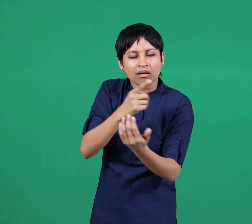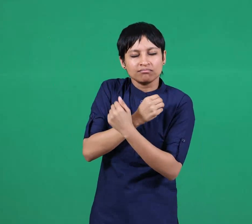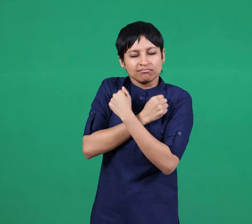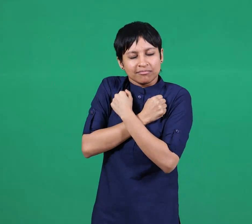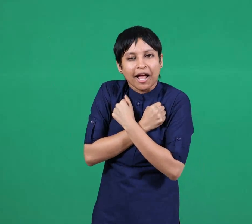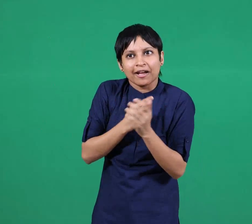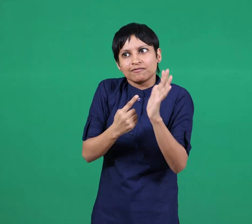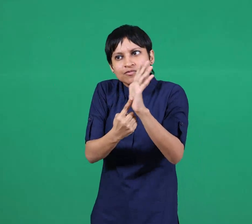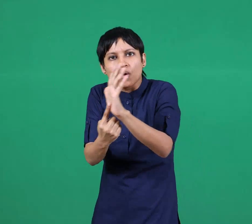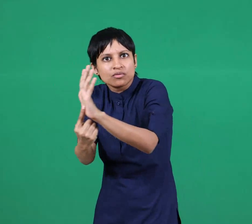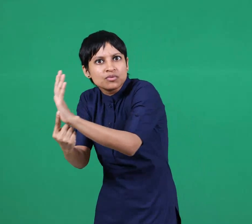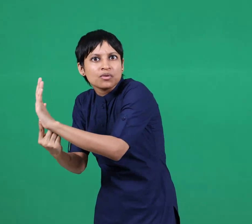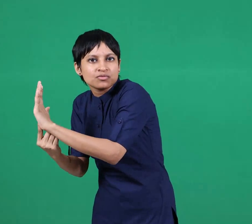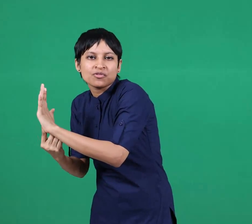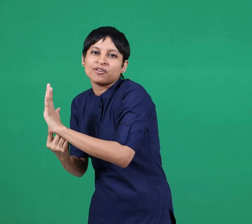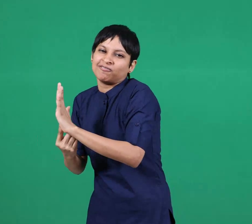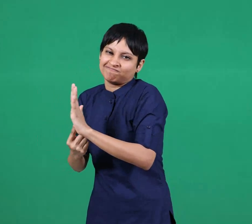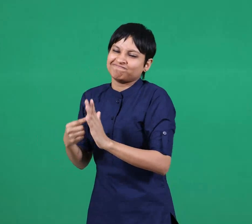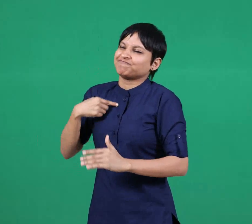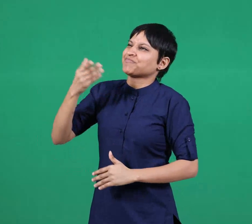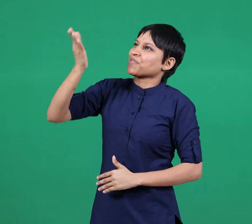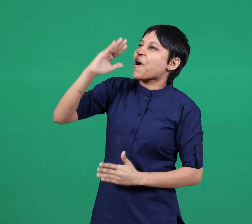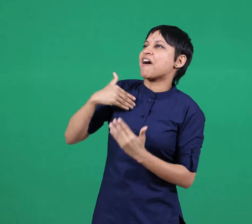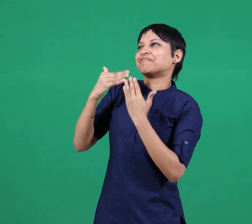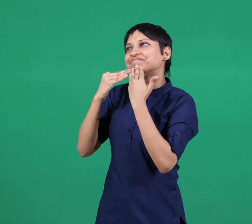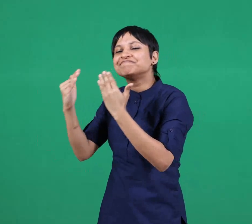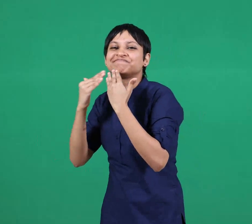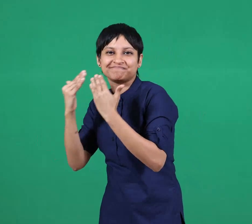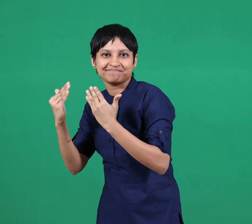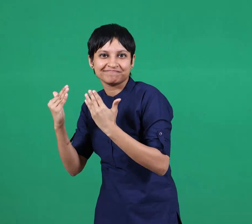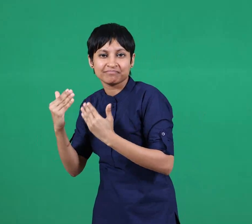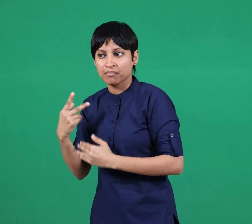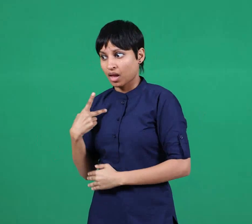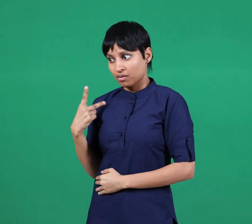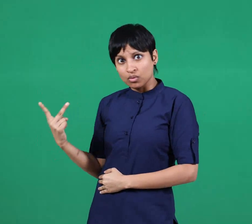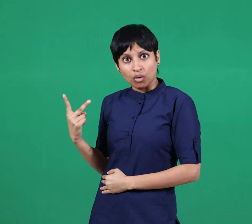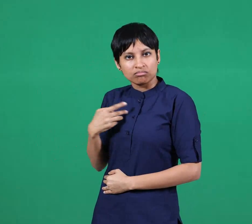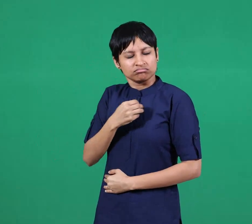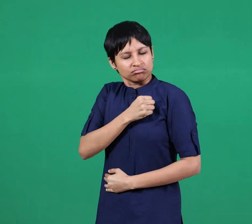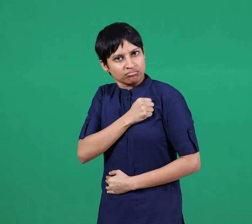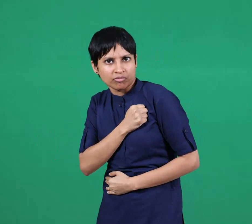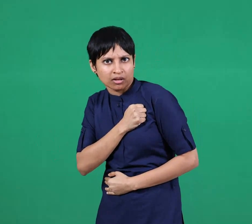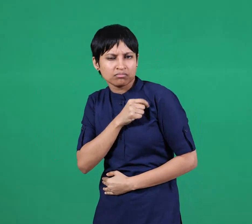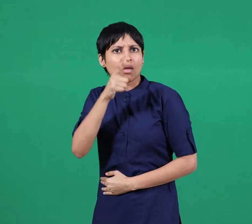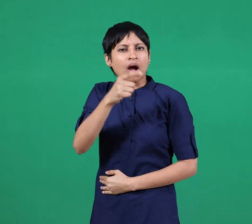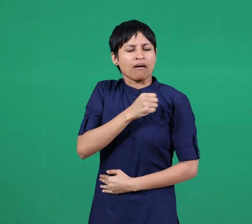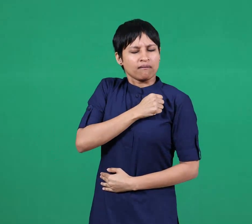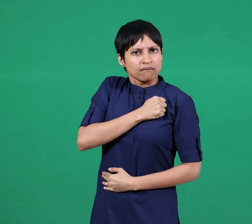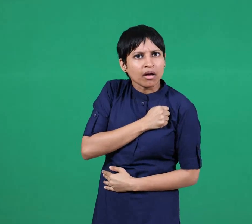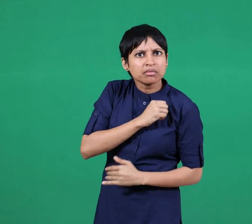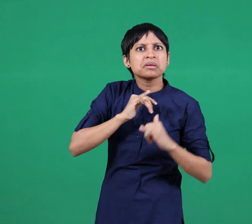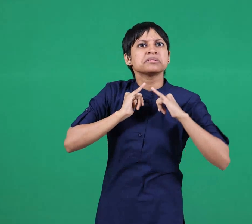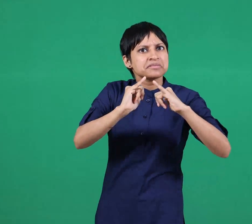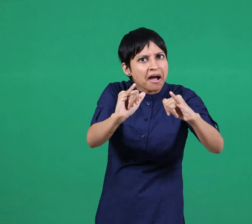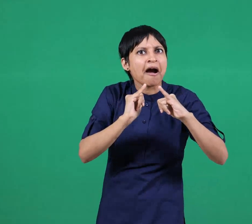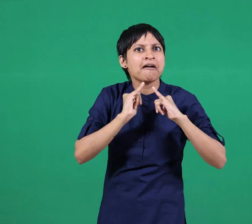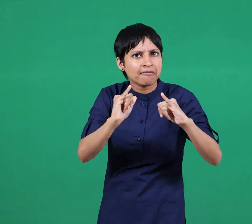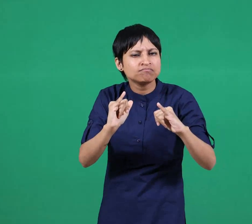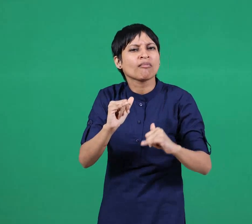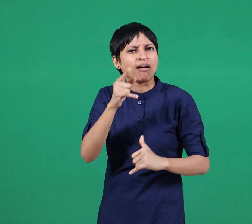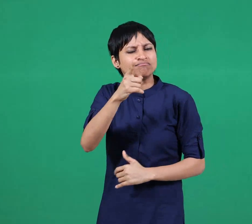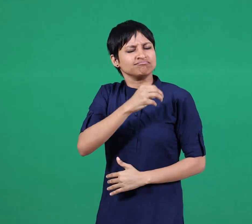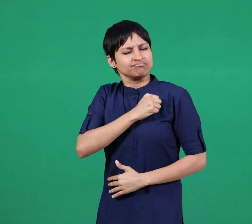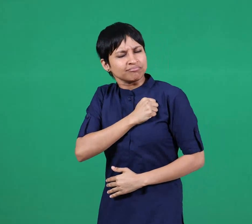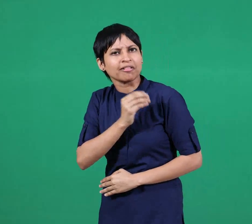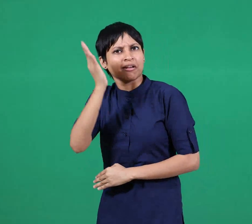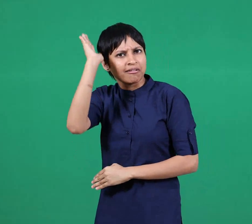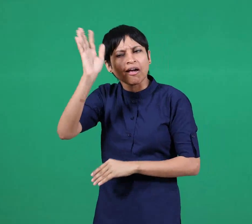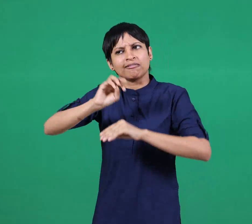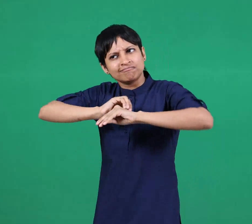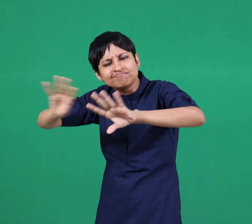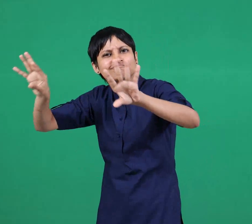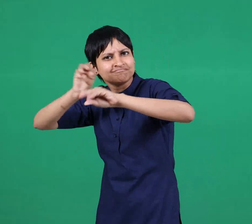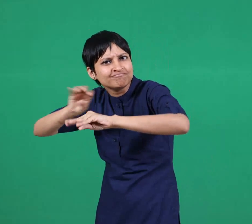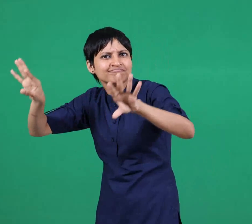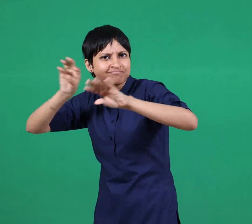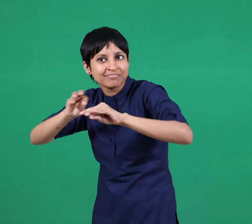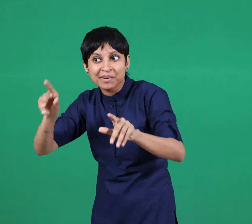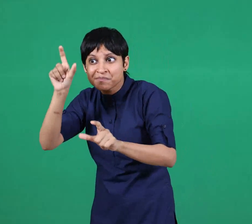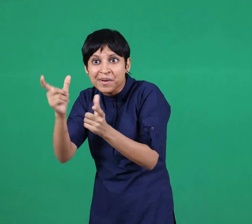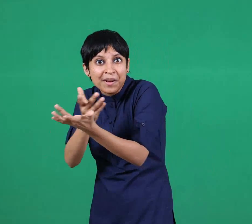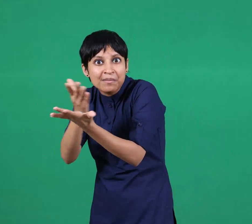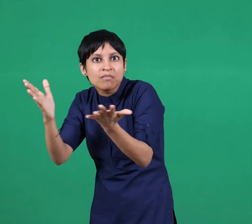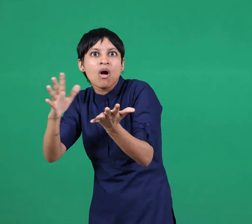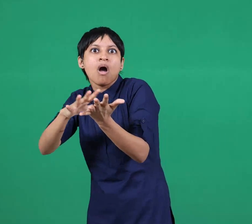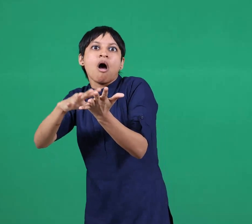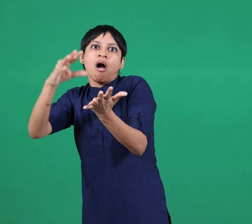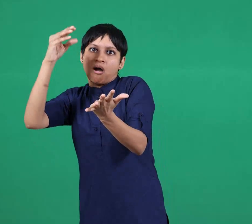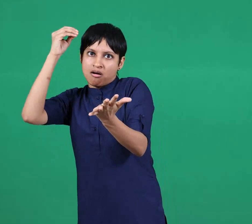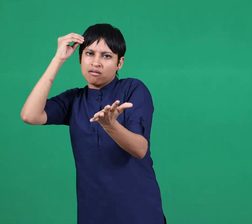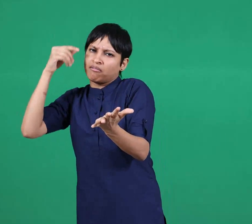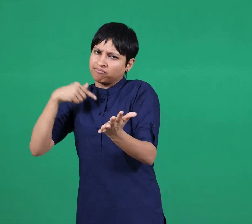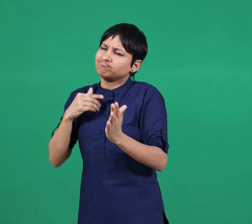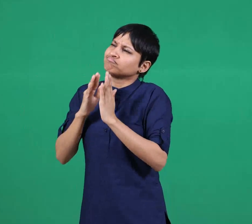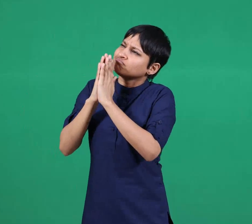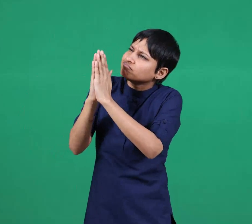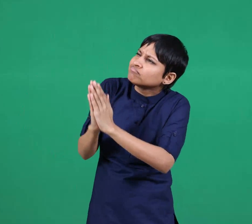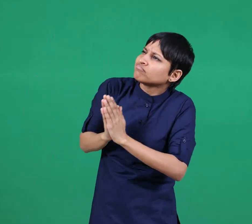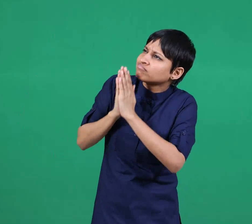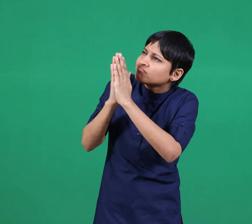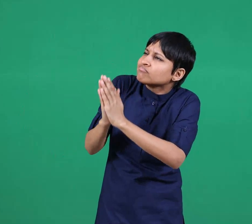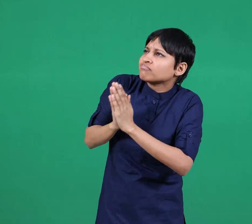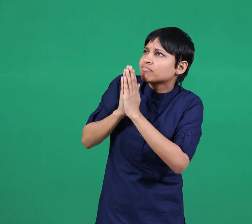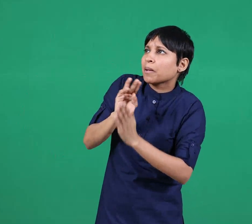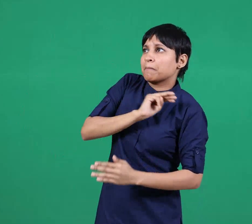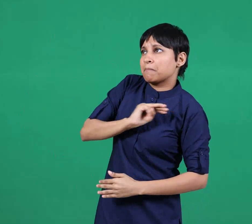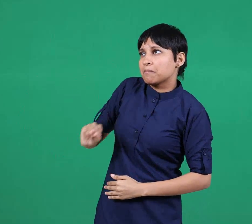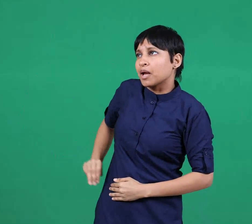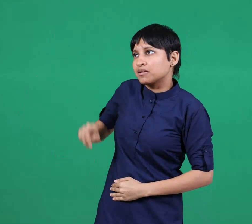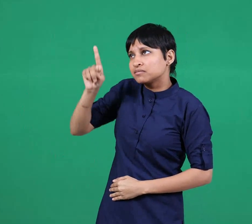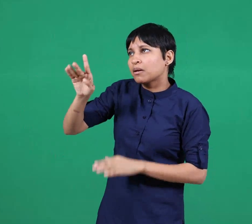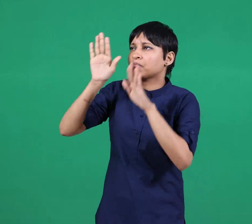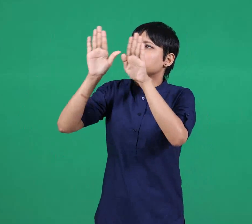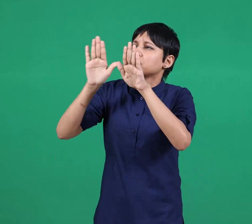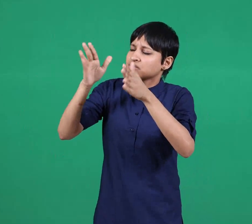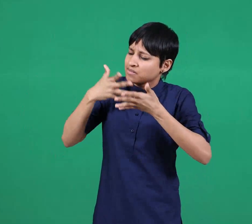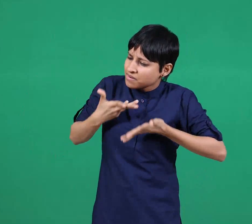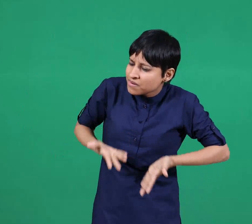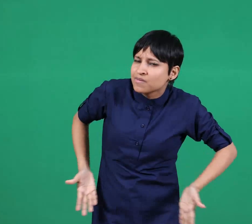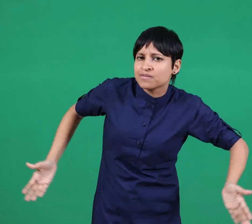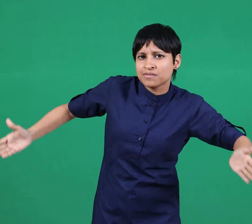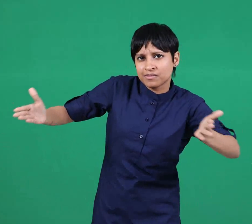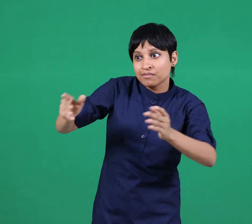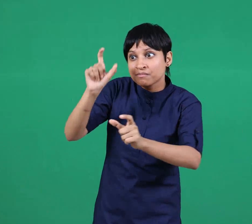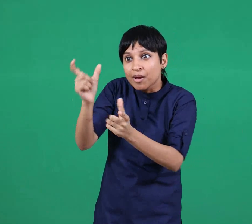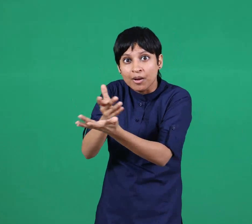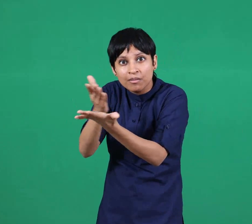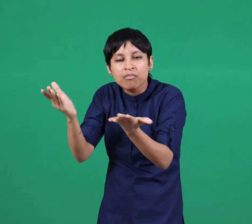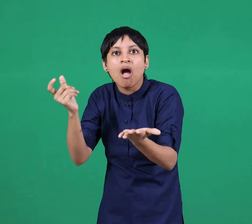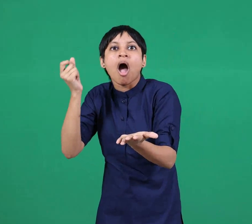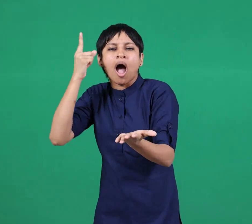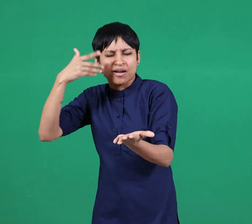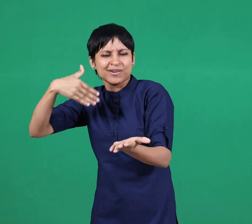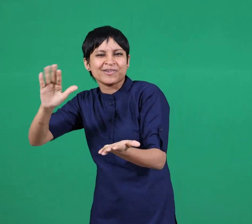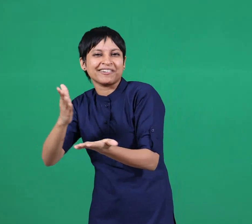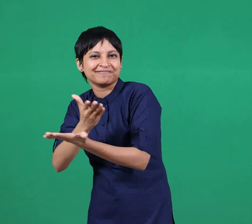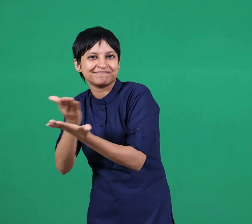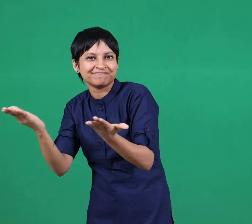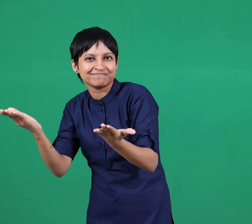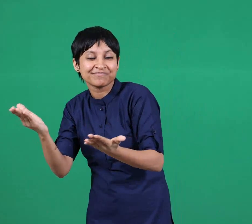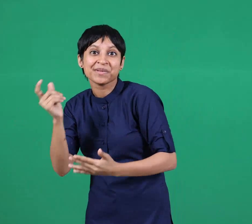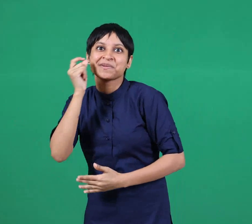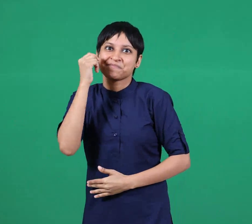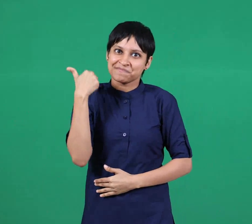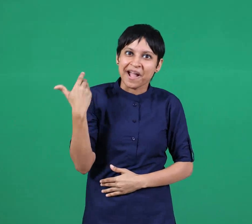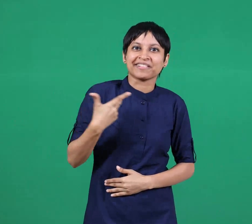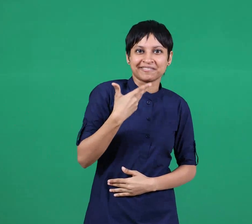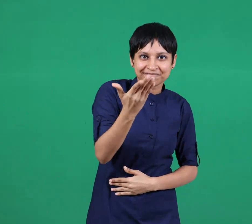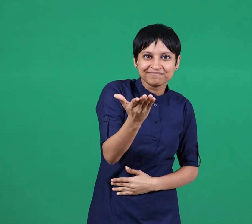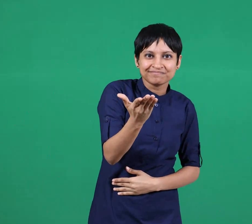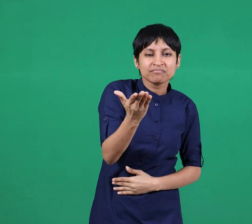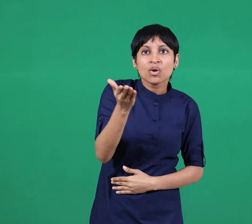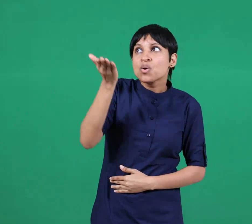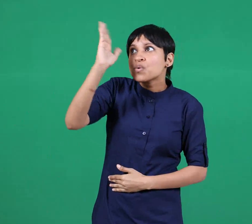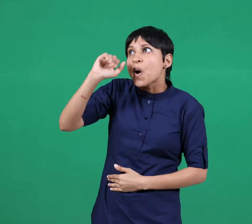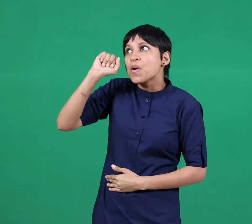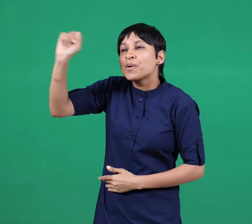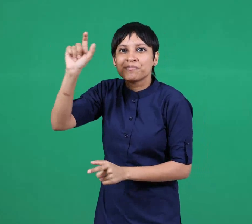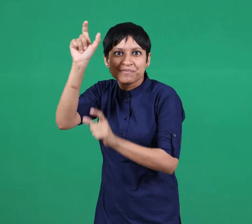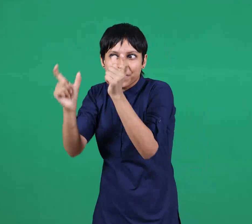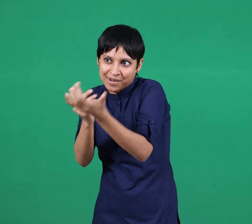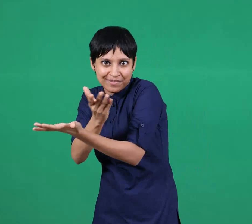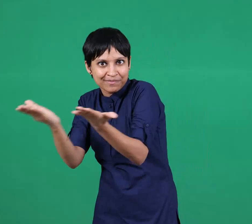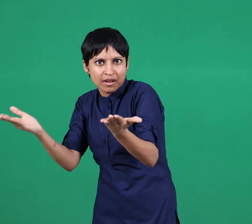I pray that your partnership in the faith may become effective as you fully acknowledge every good thing that is ours in Christ.